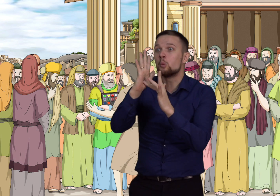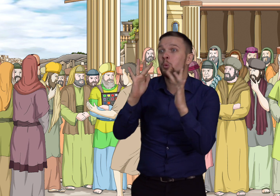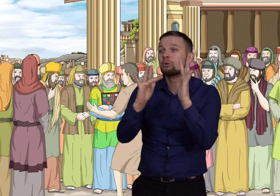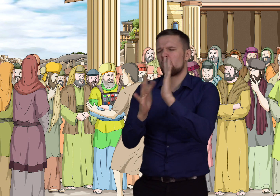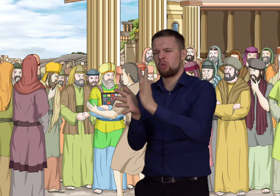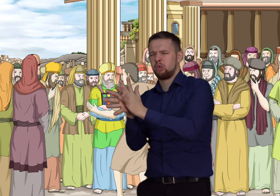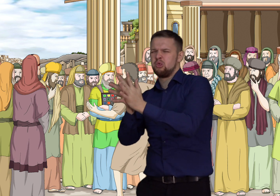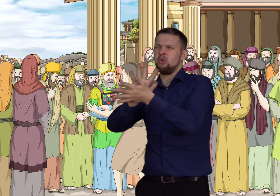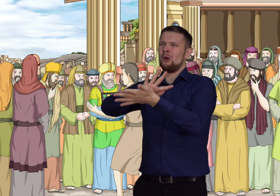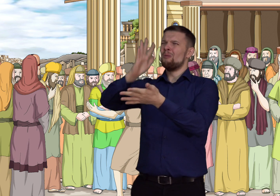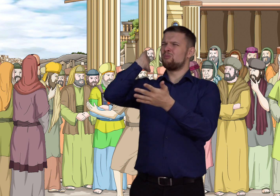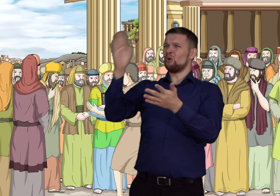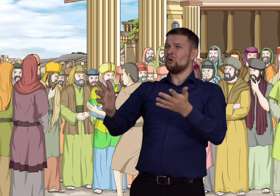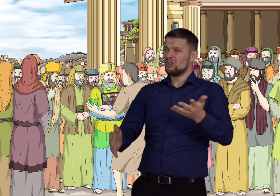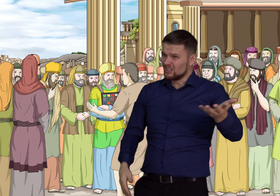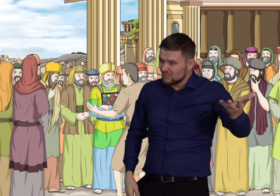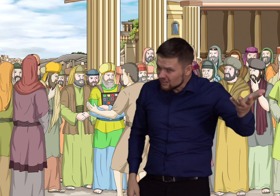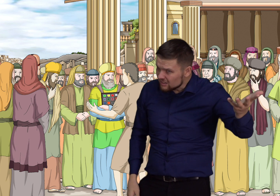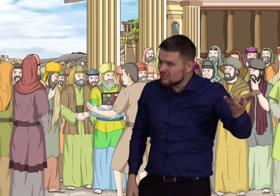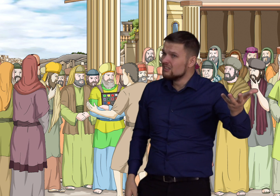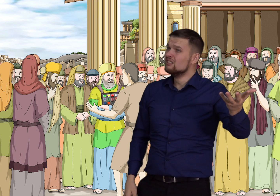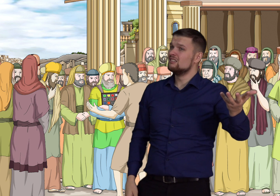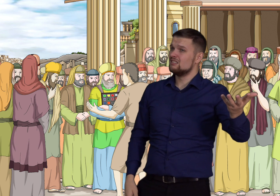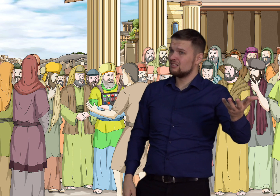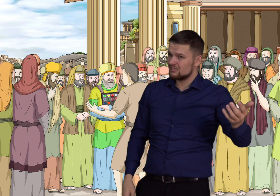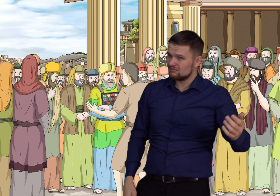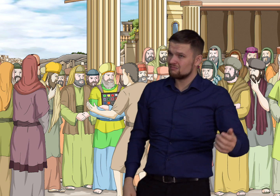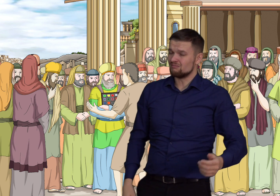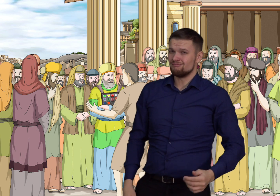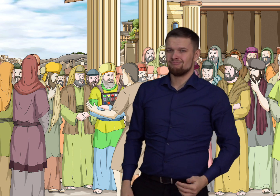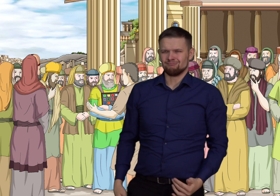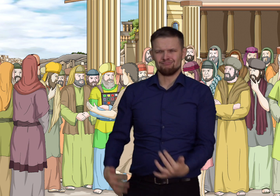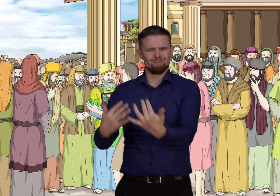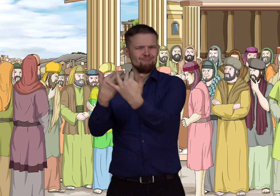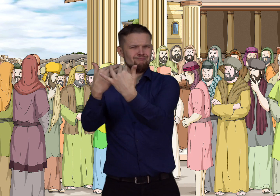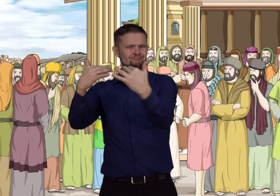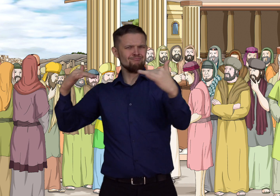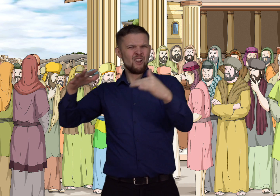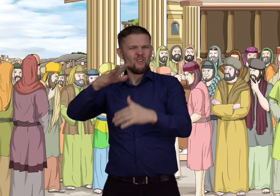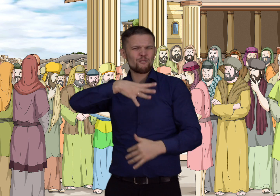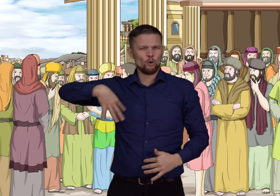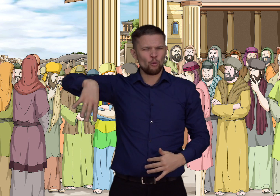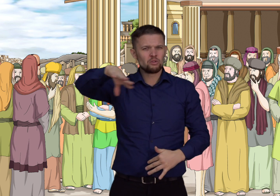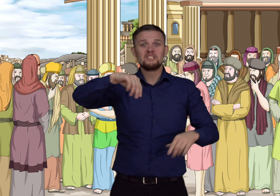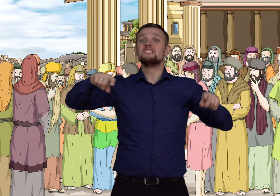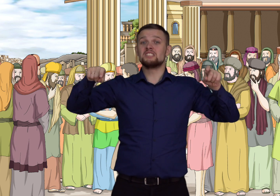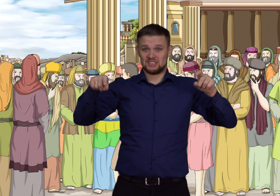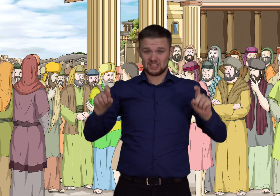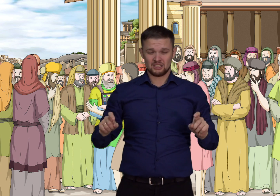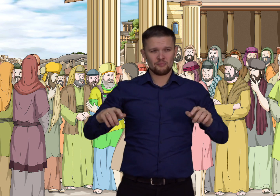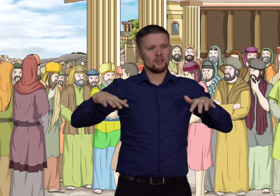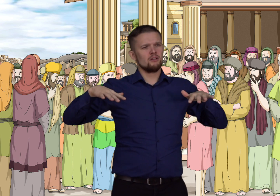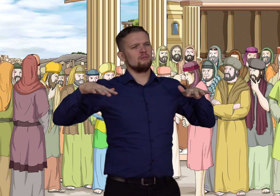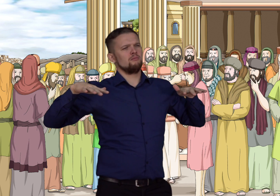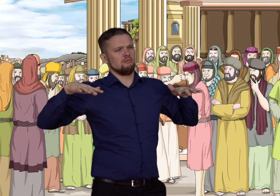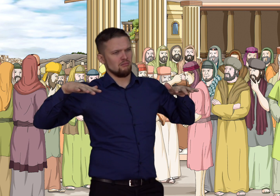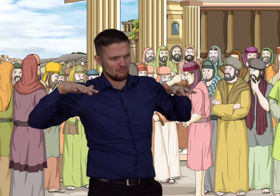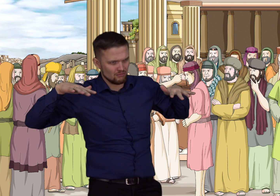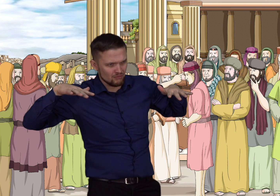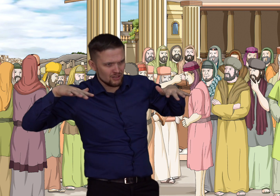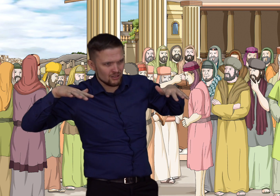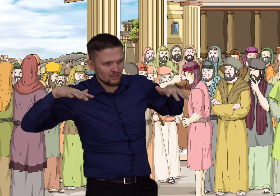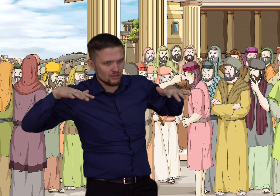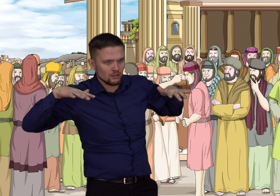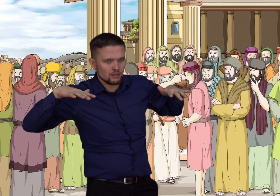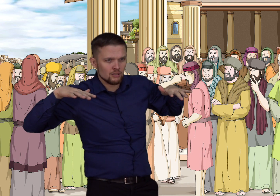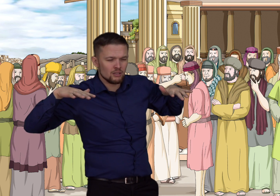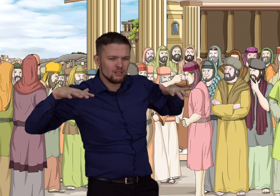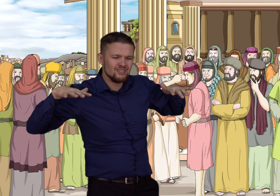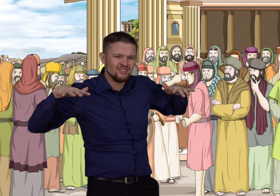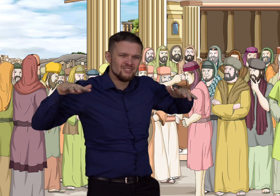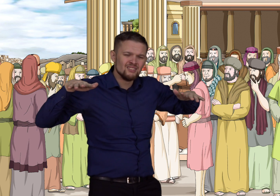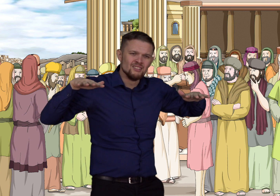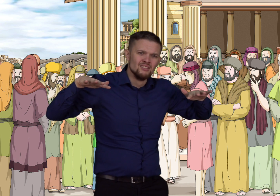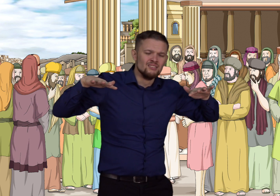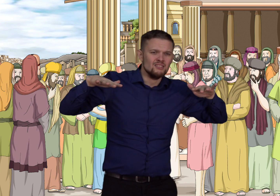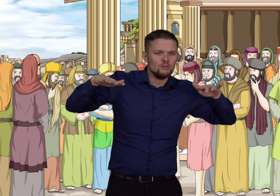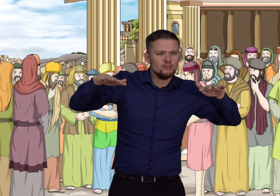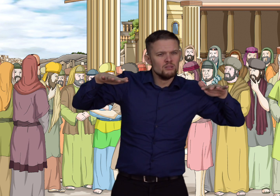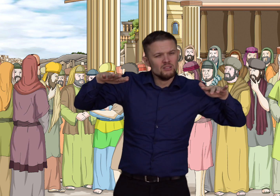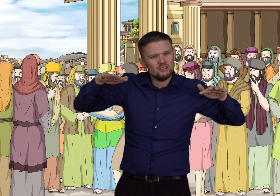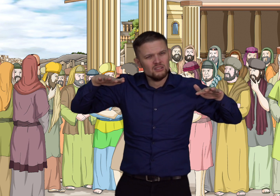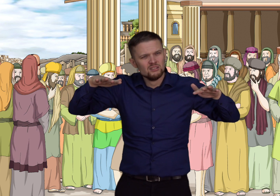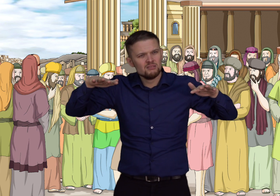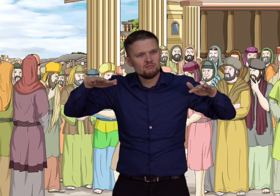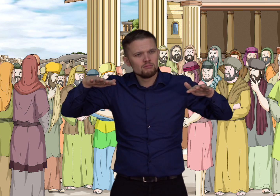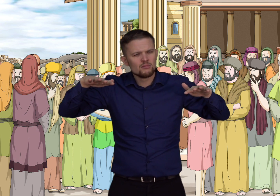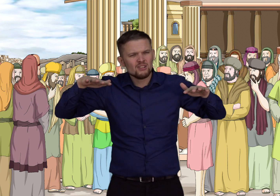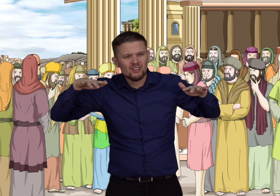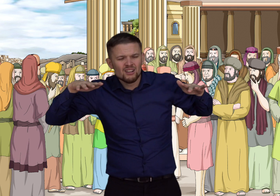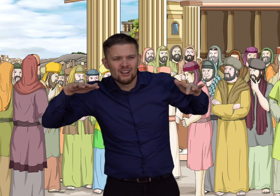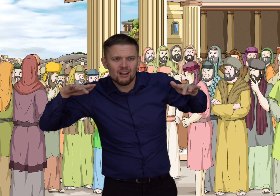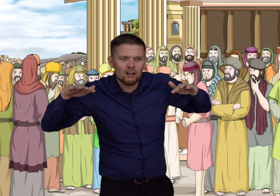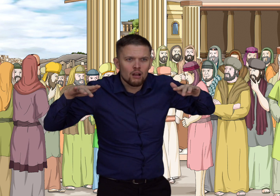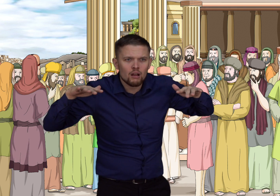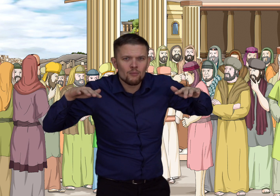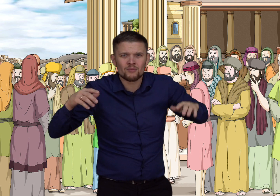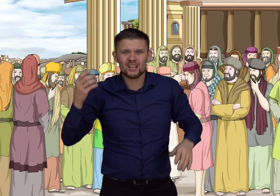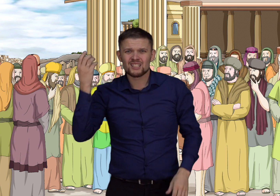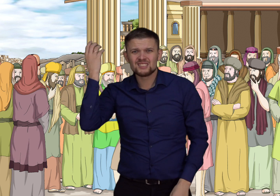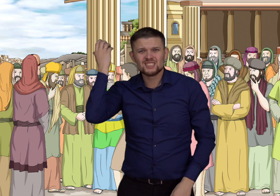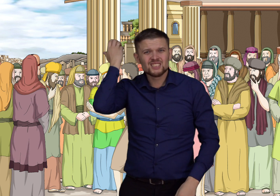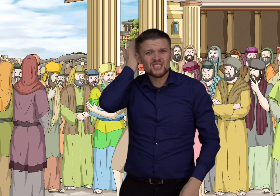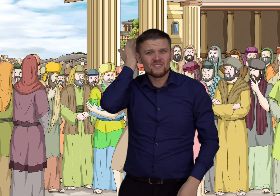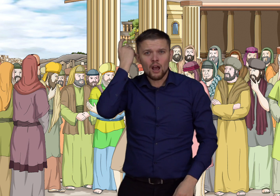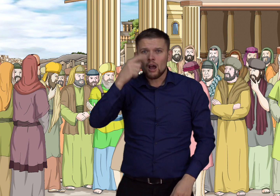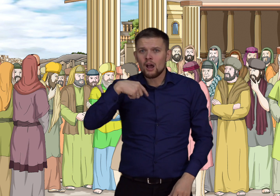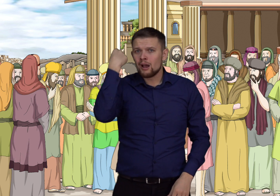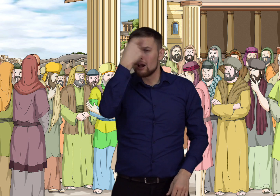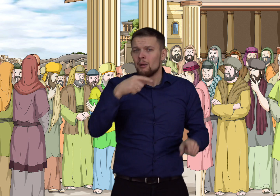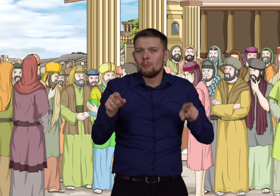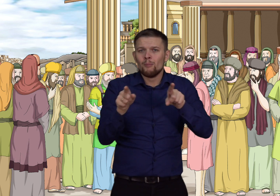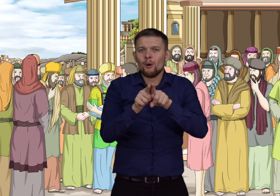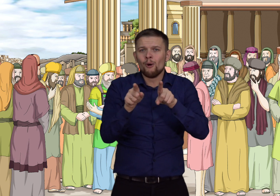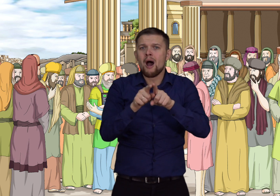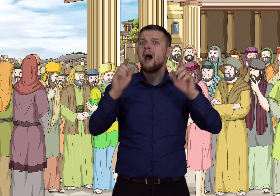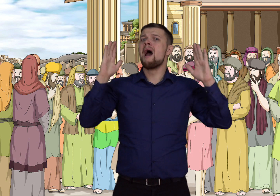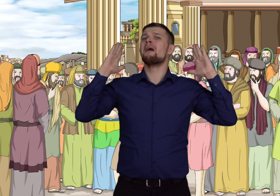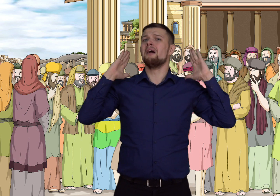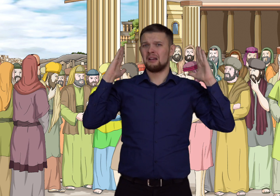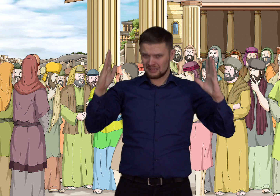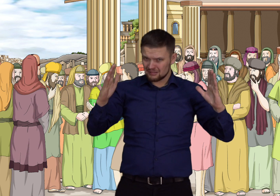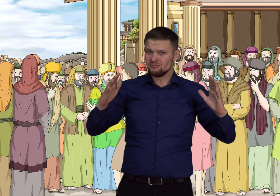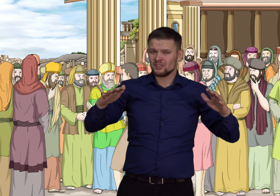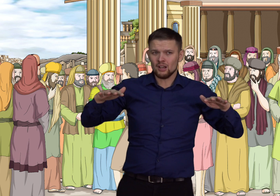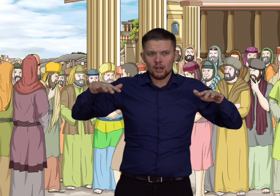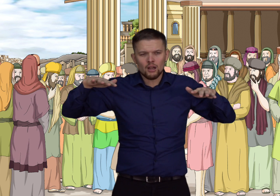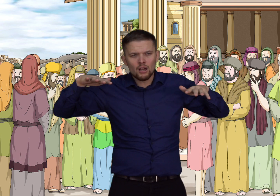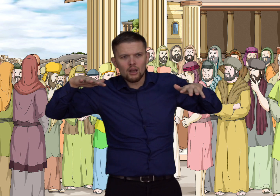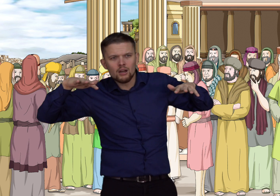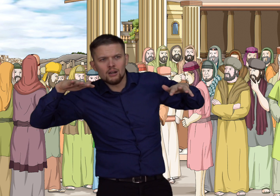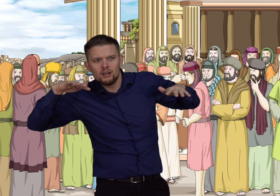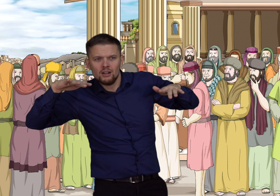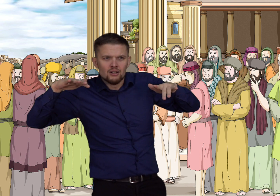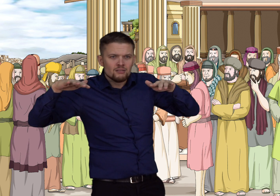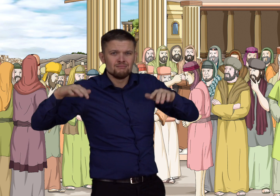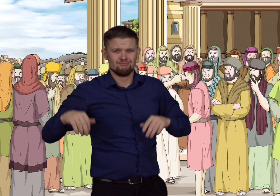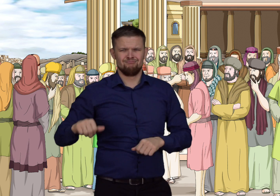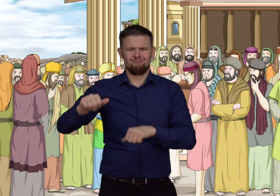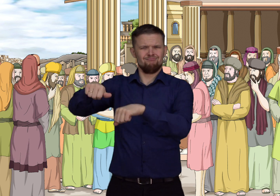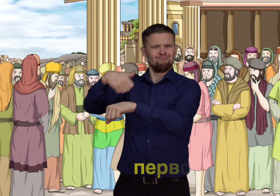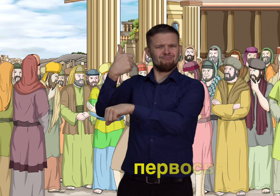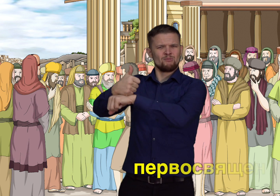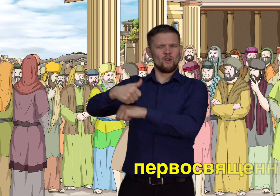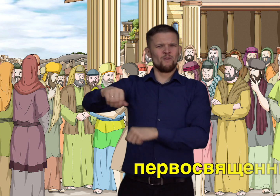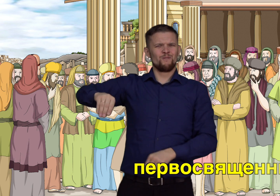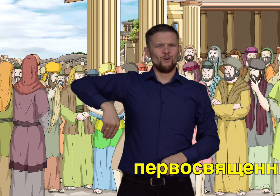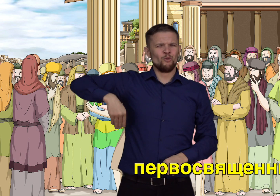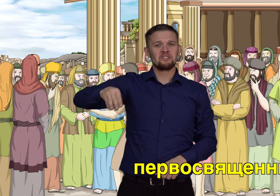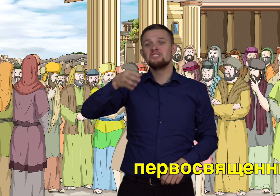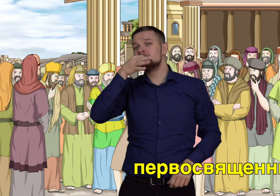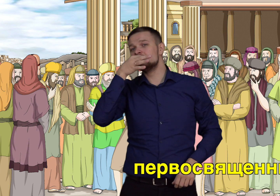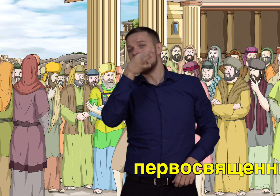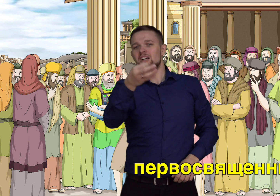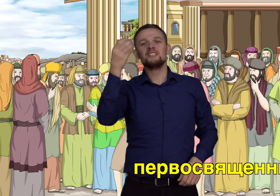All who were sitting in the Sanhedrin looked intently at Stephen, and they saw that his face was like the face of an angel.